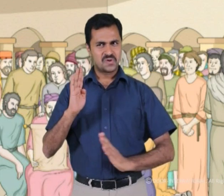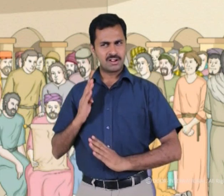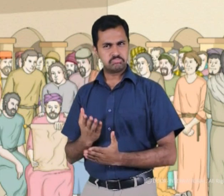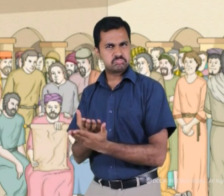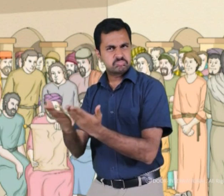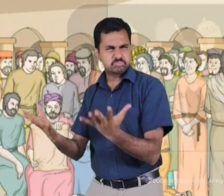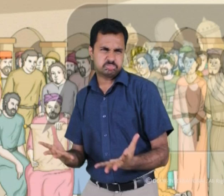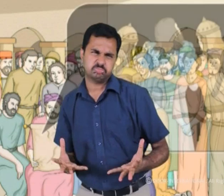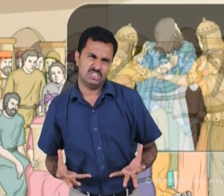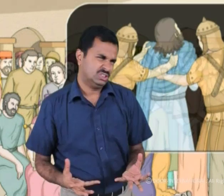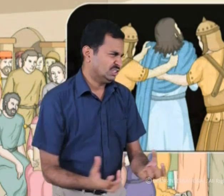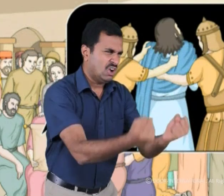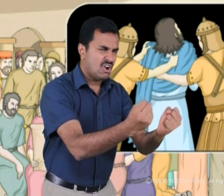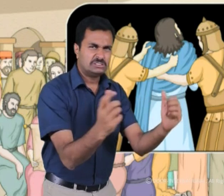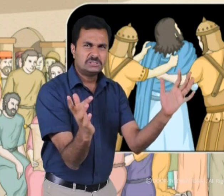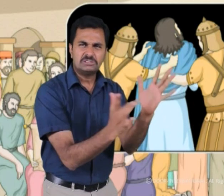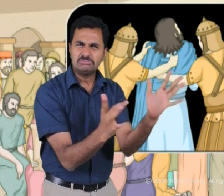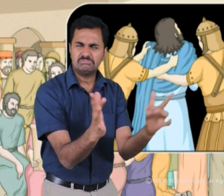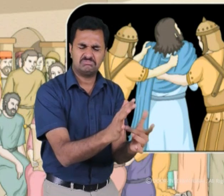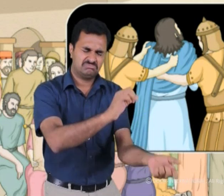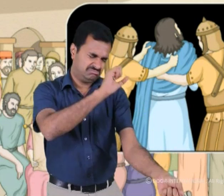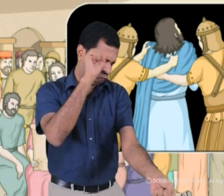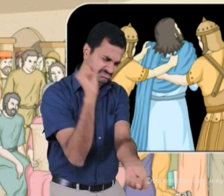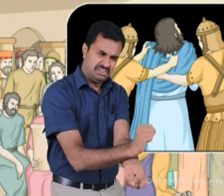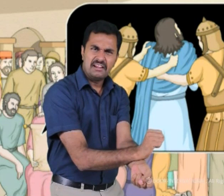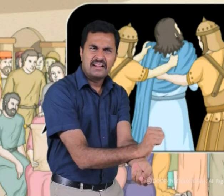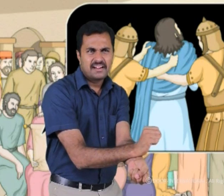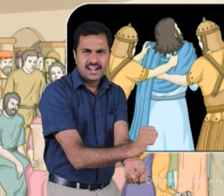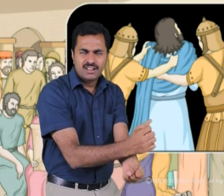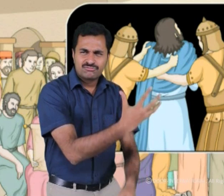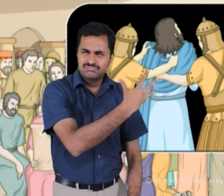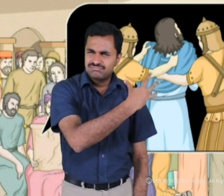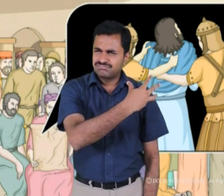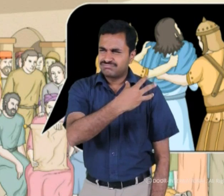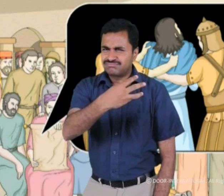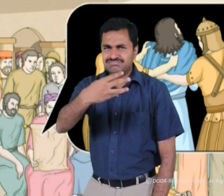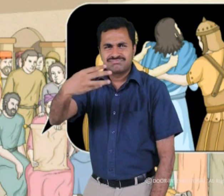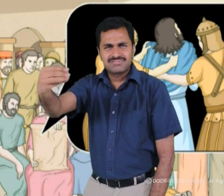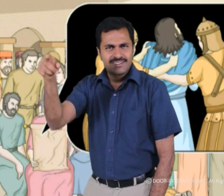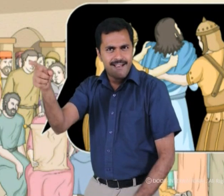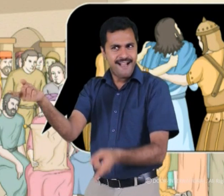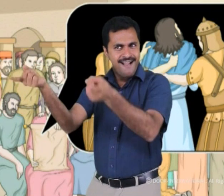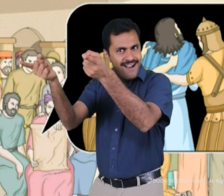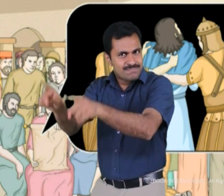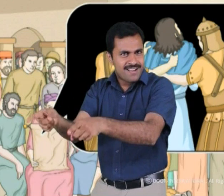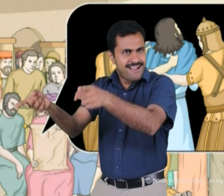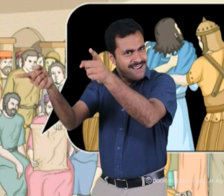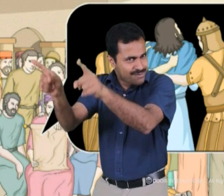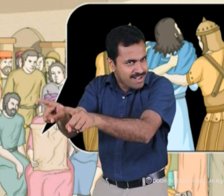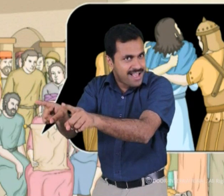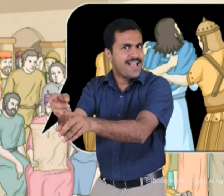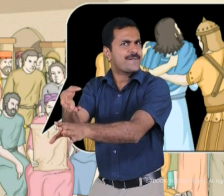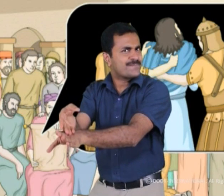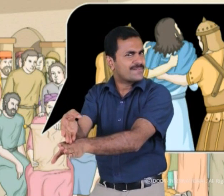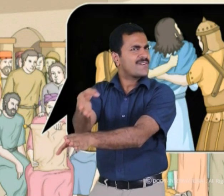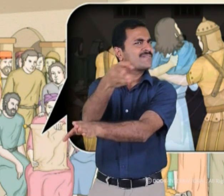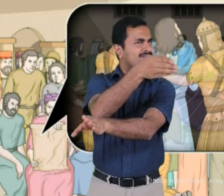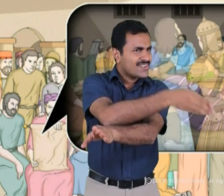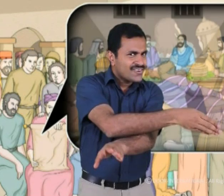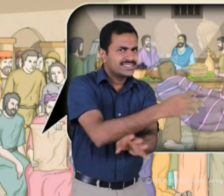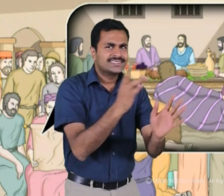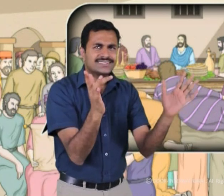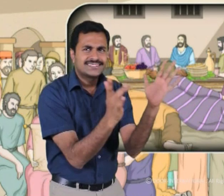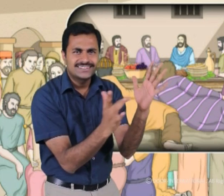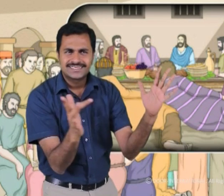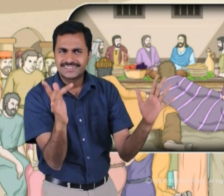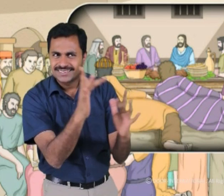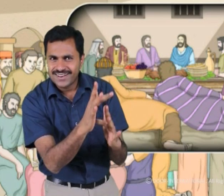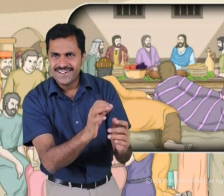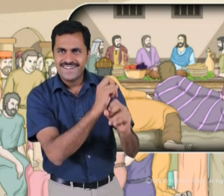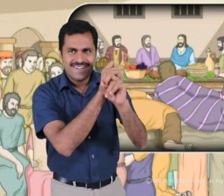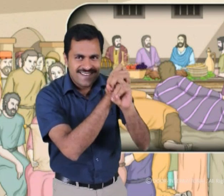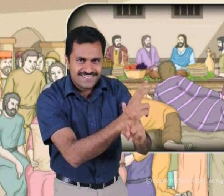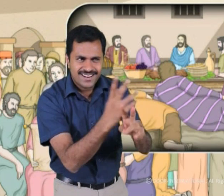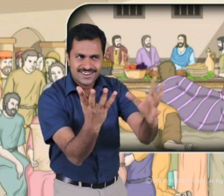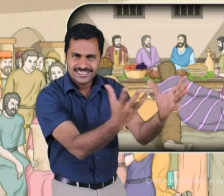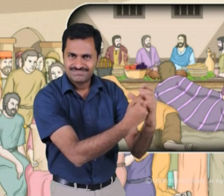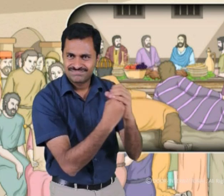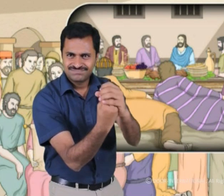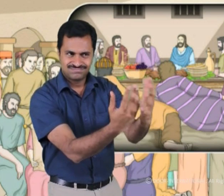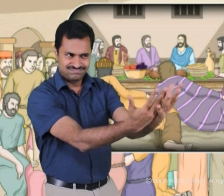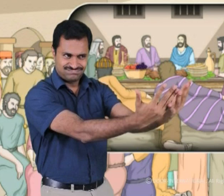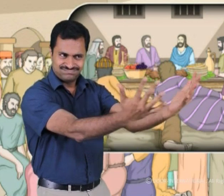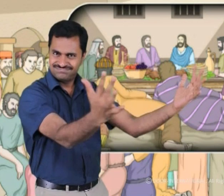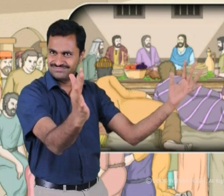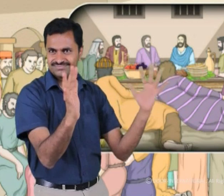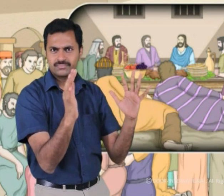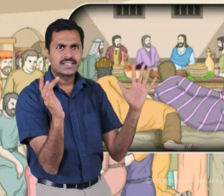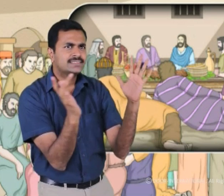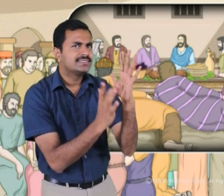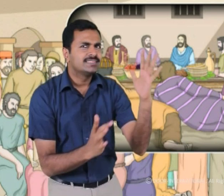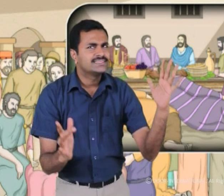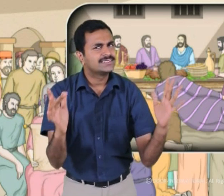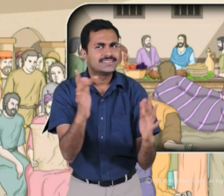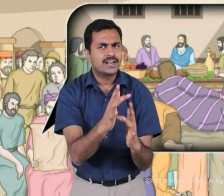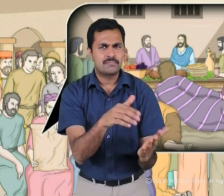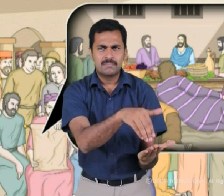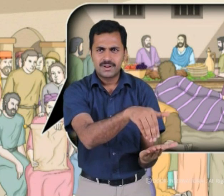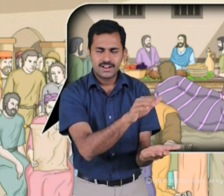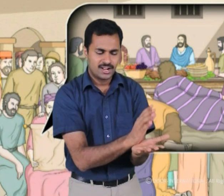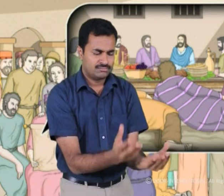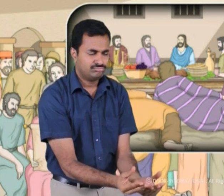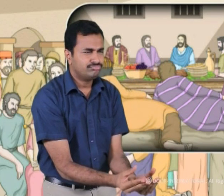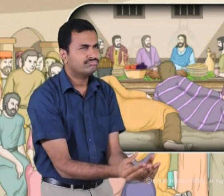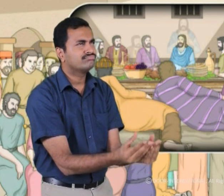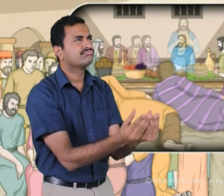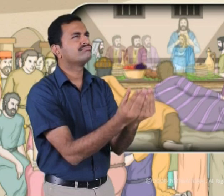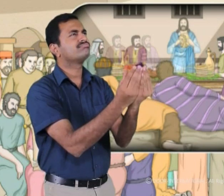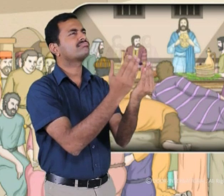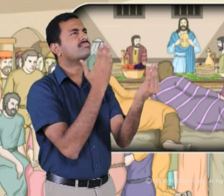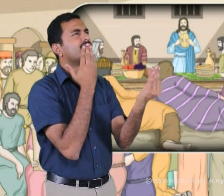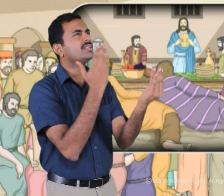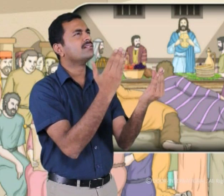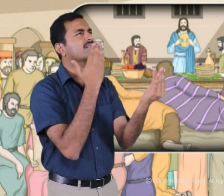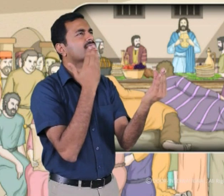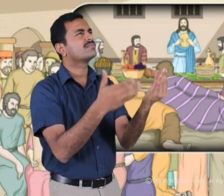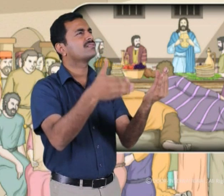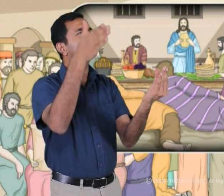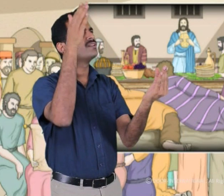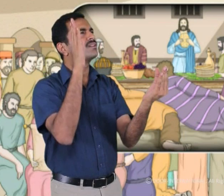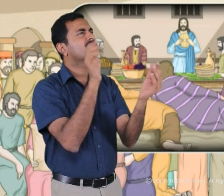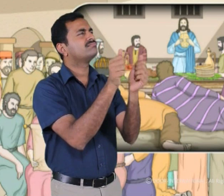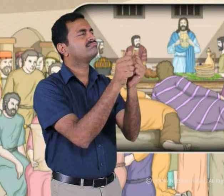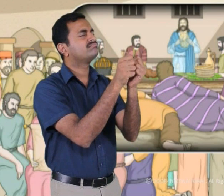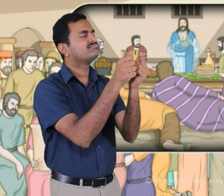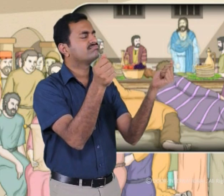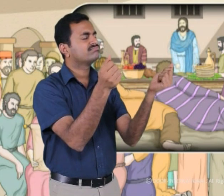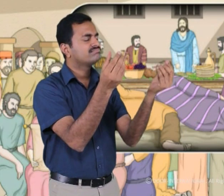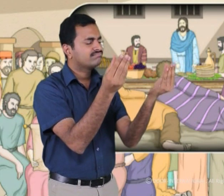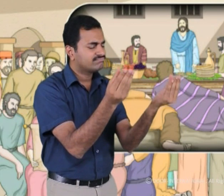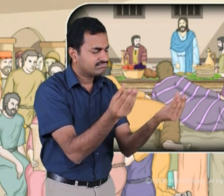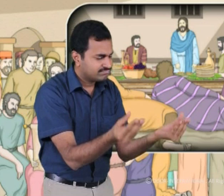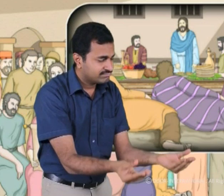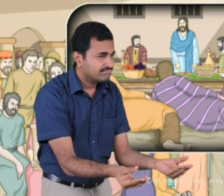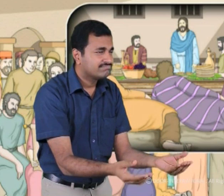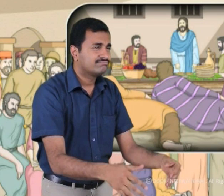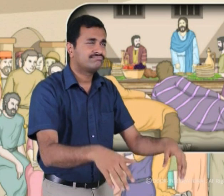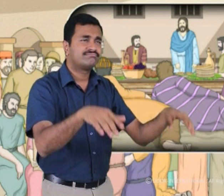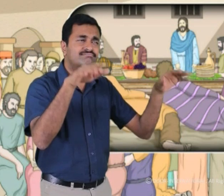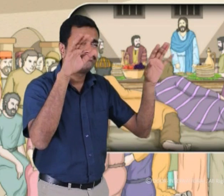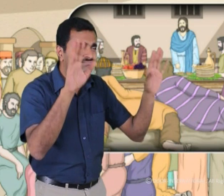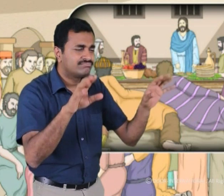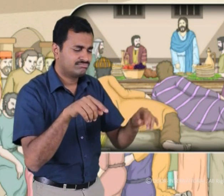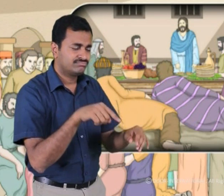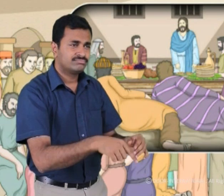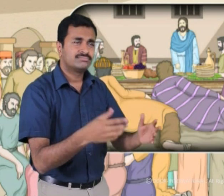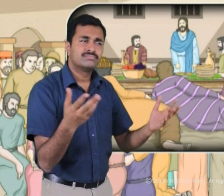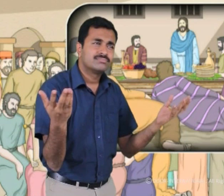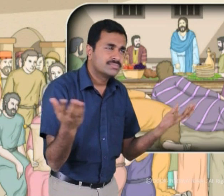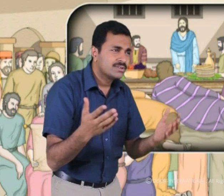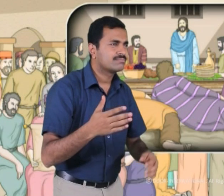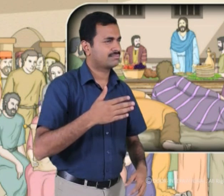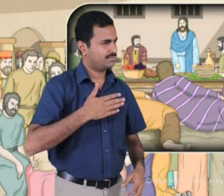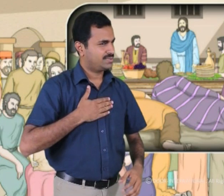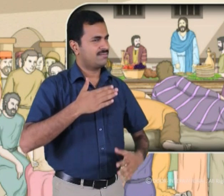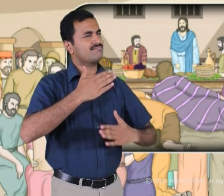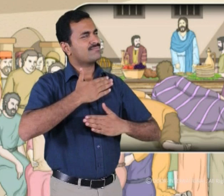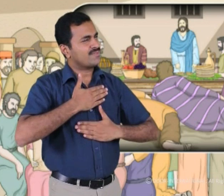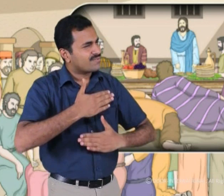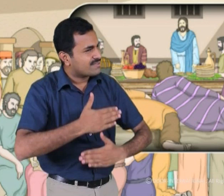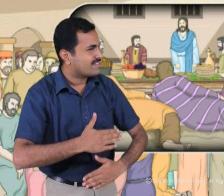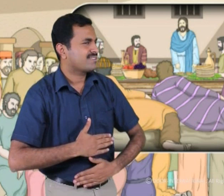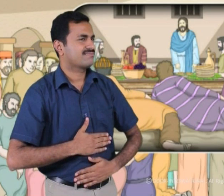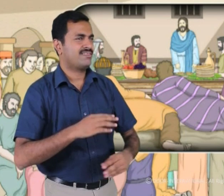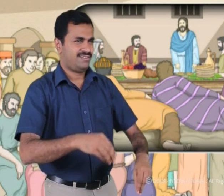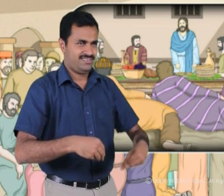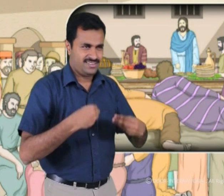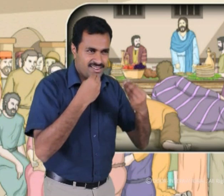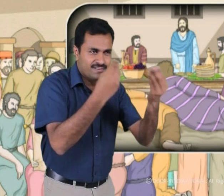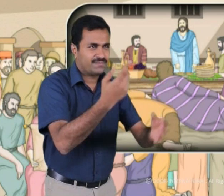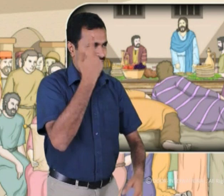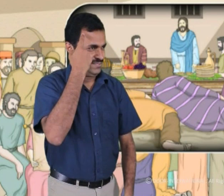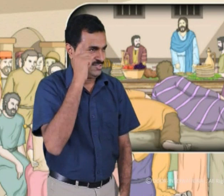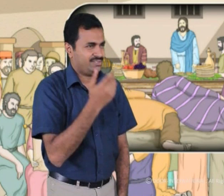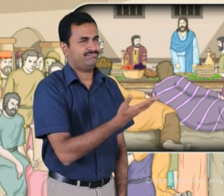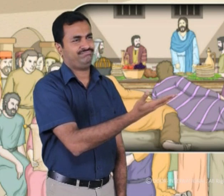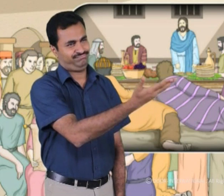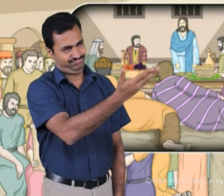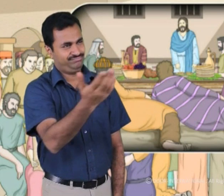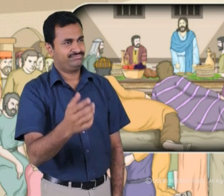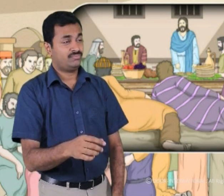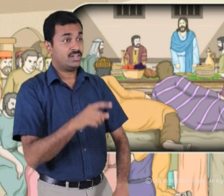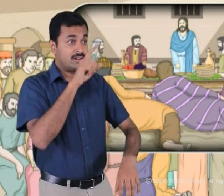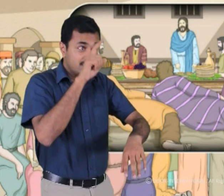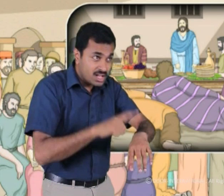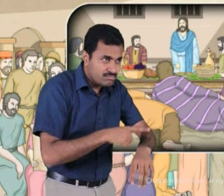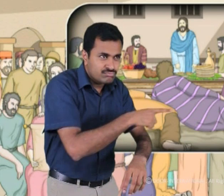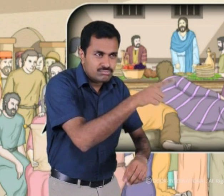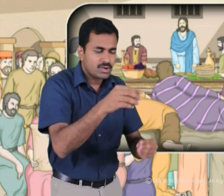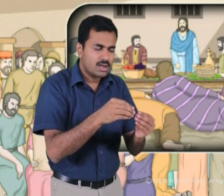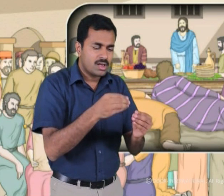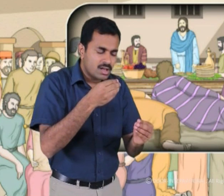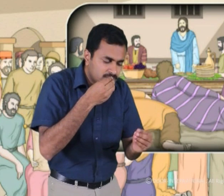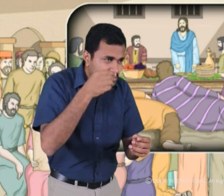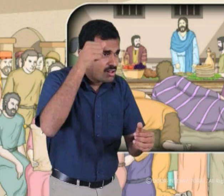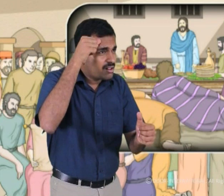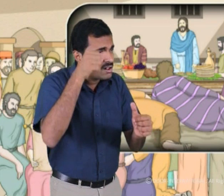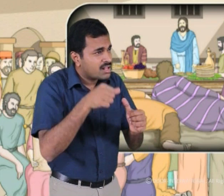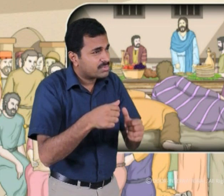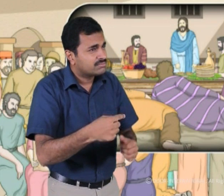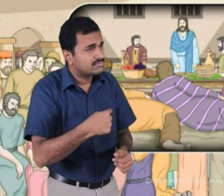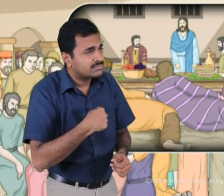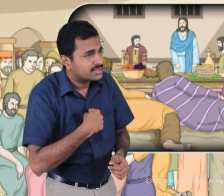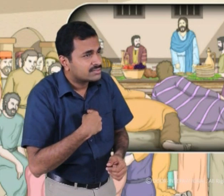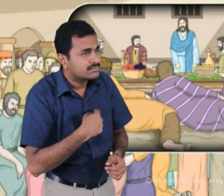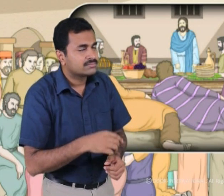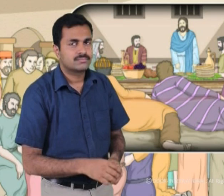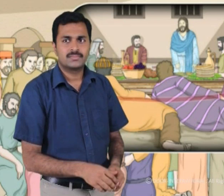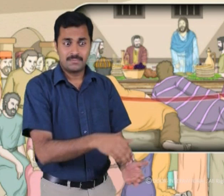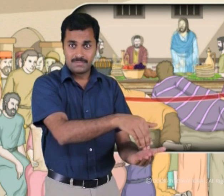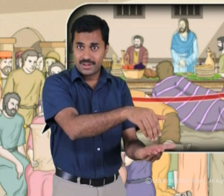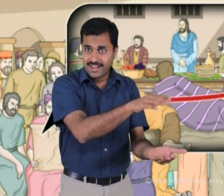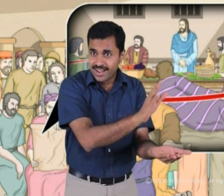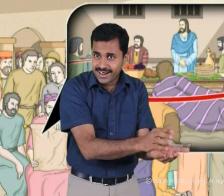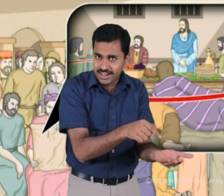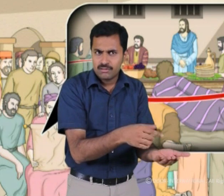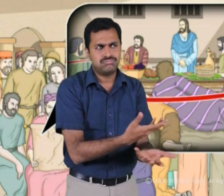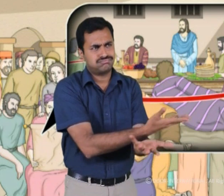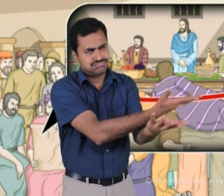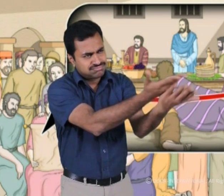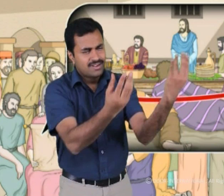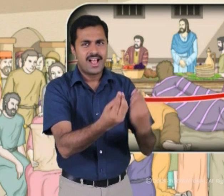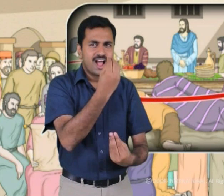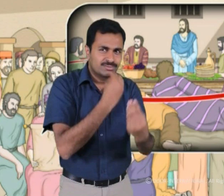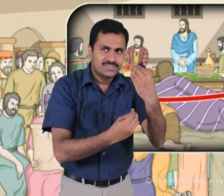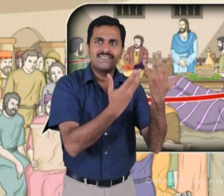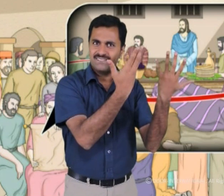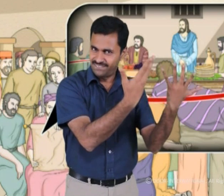For I received from the Lord what I also passed on to you: The Lord Jesus, on the night He was betrayed, took bread, and when He had given thanks, He broke it and said, “This is My body, which is for you;